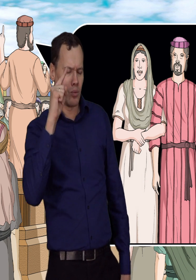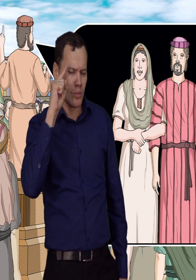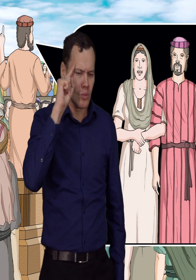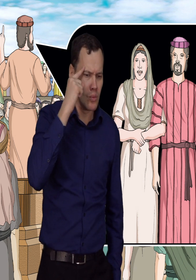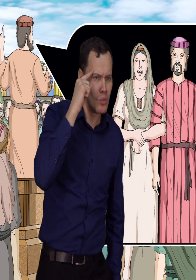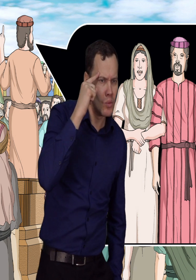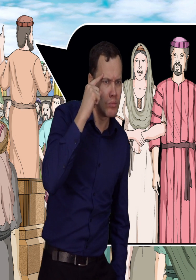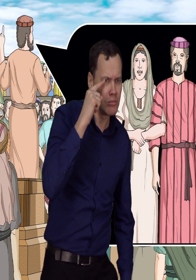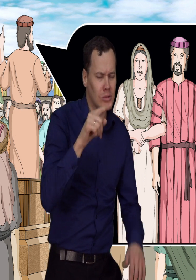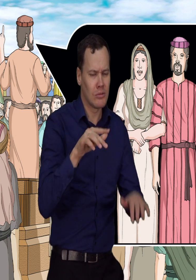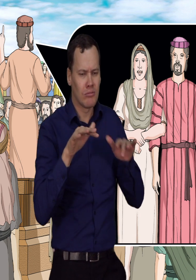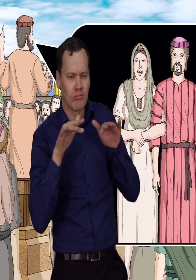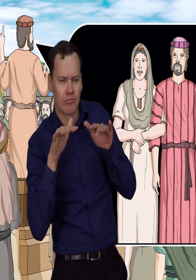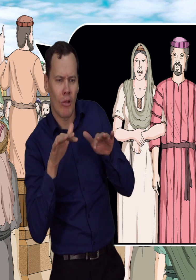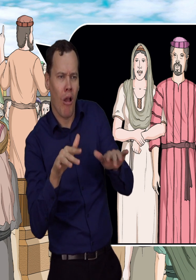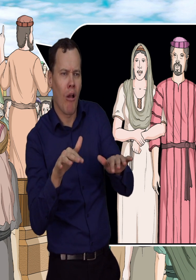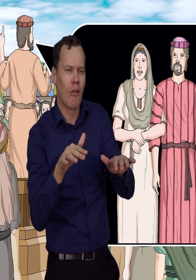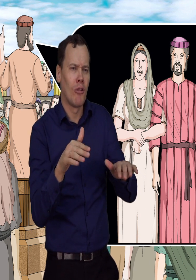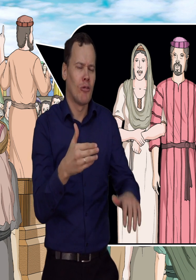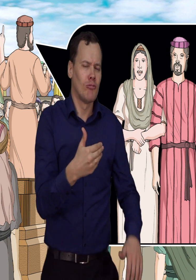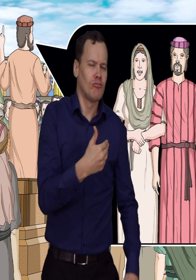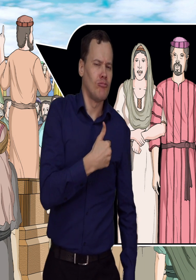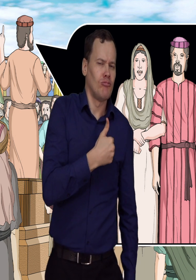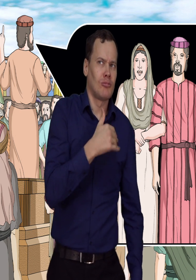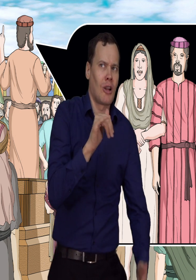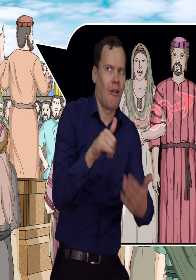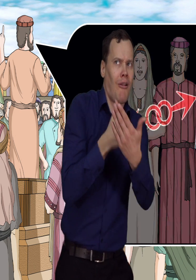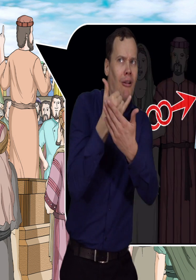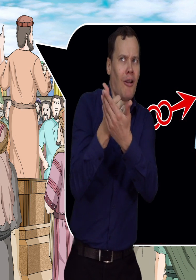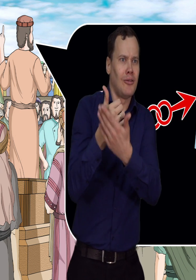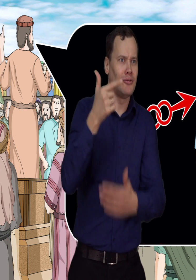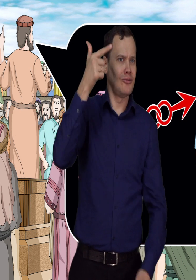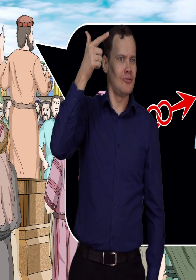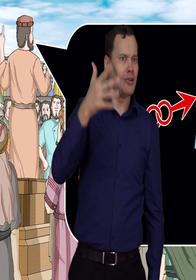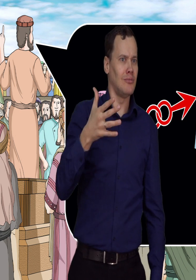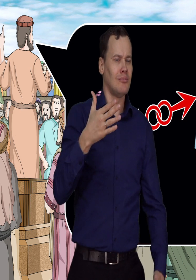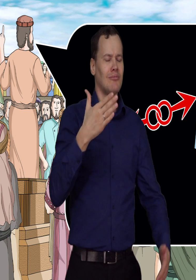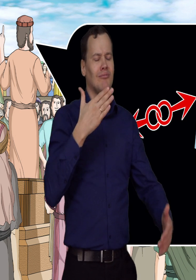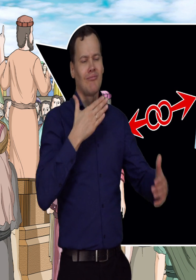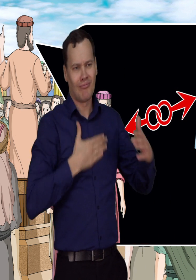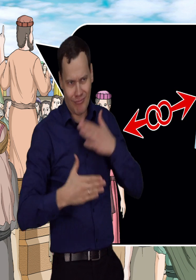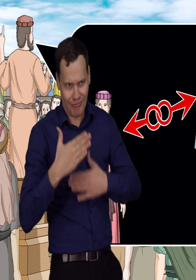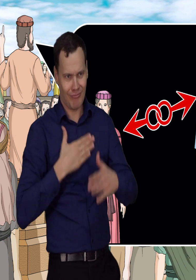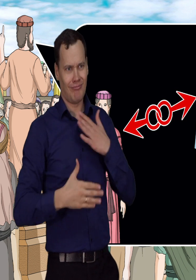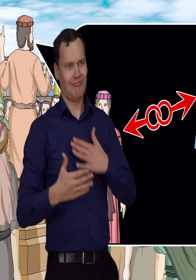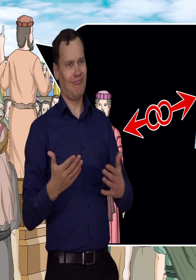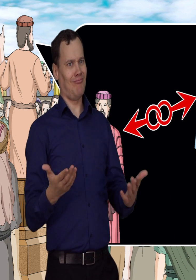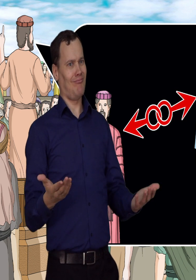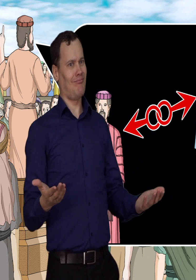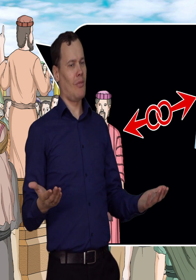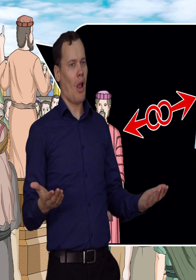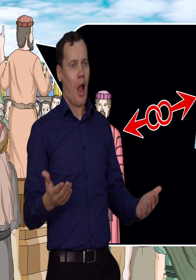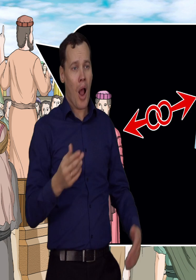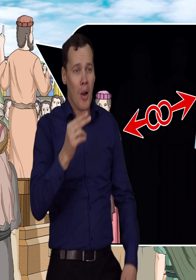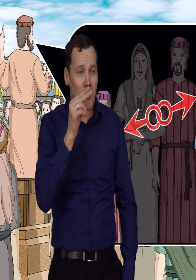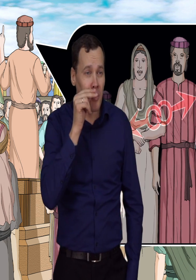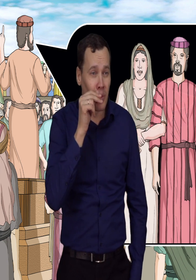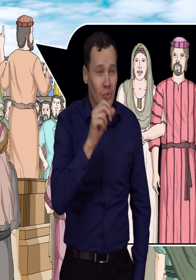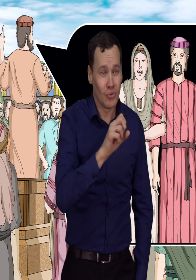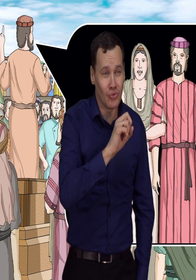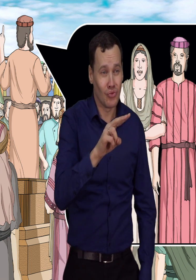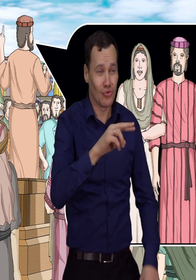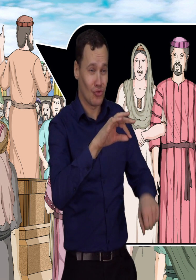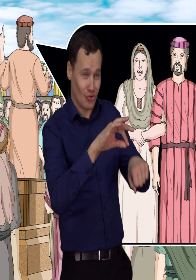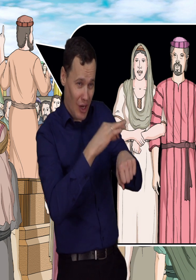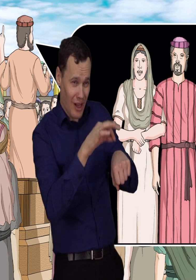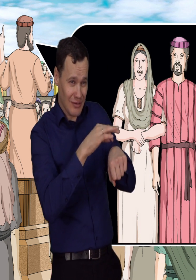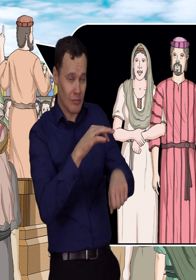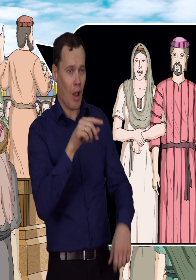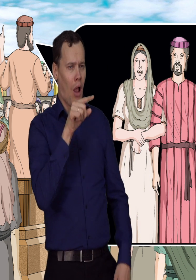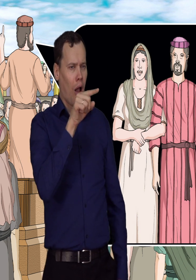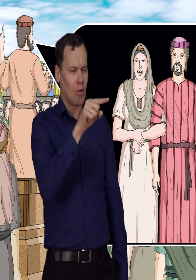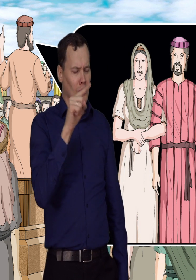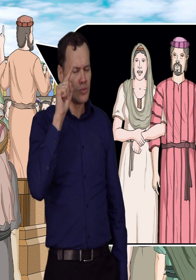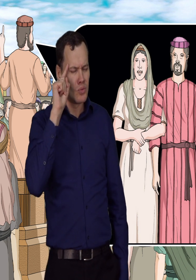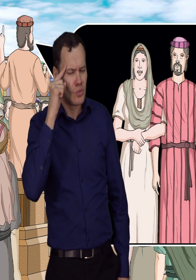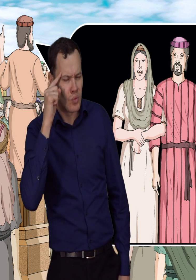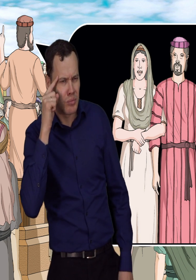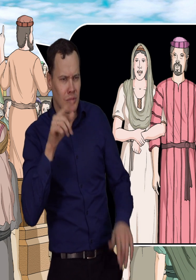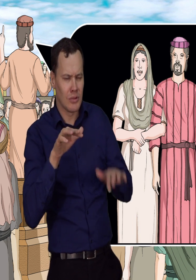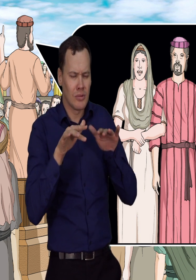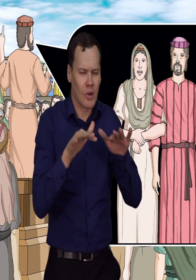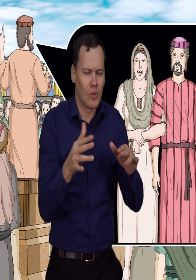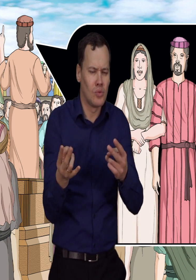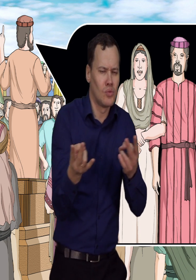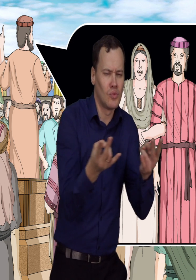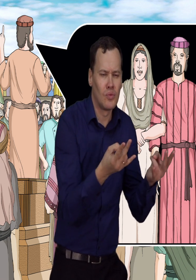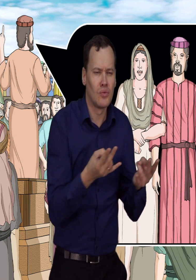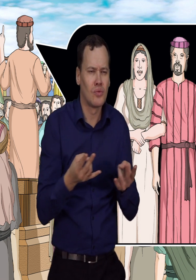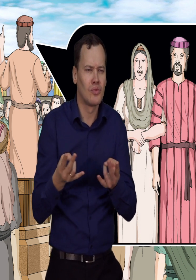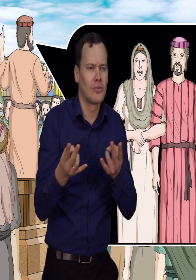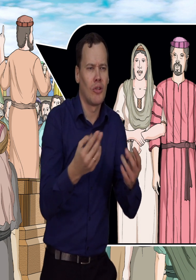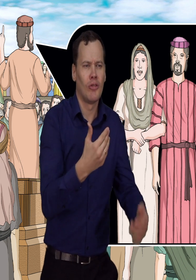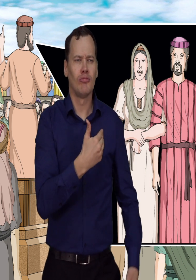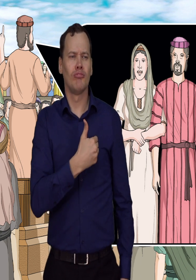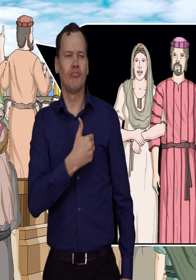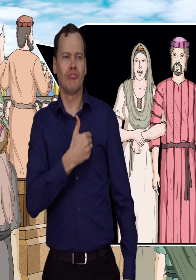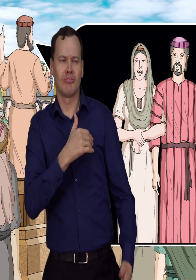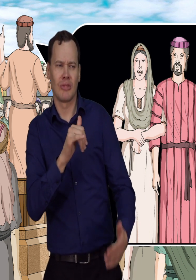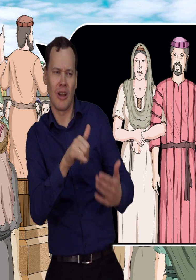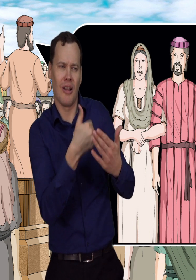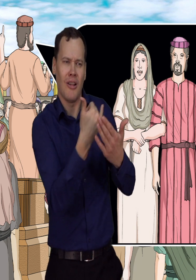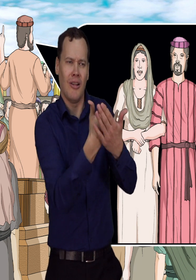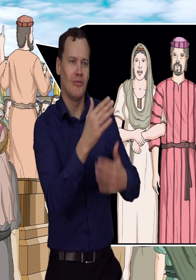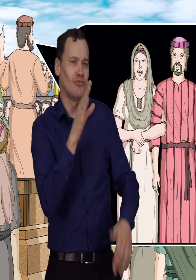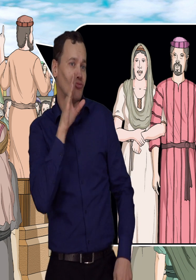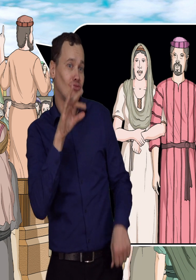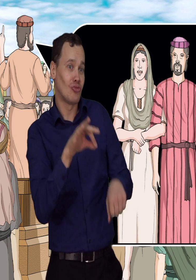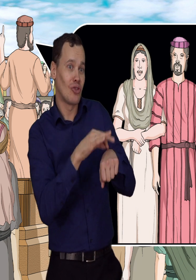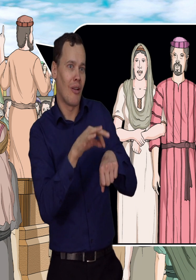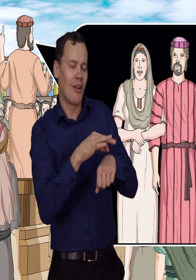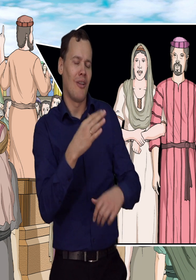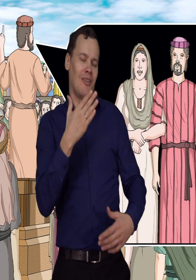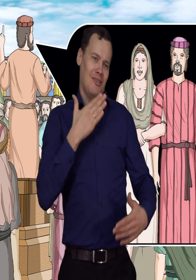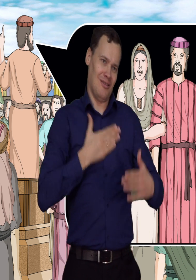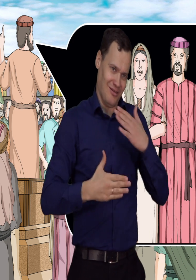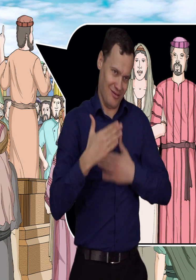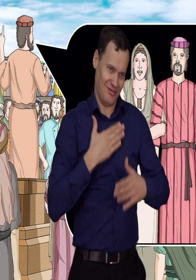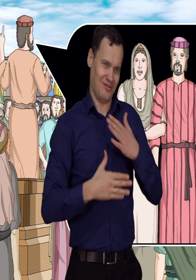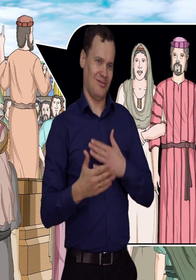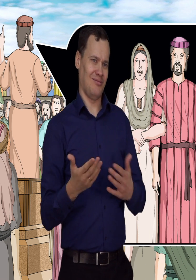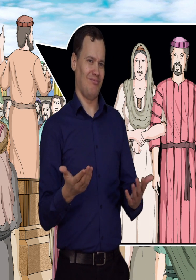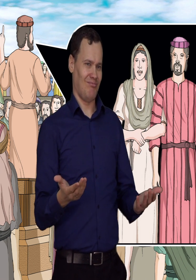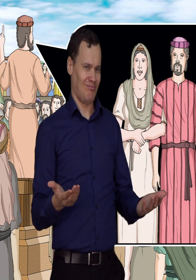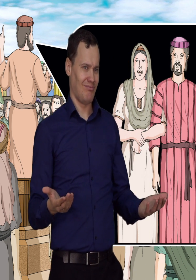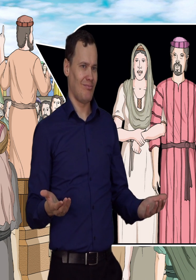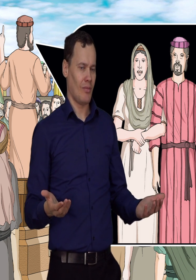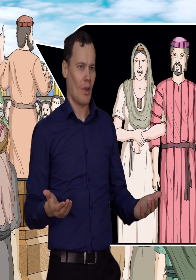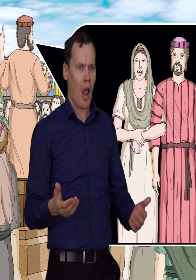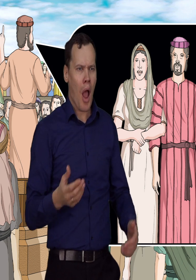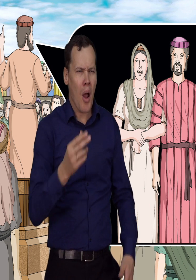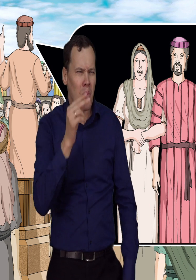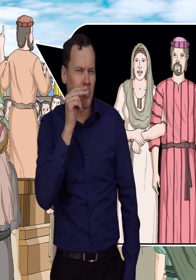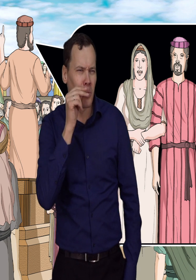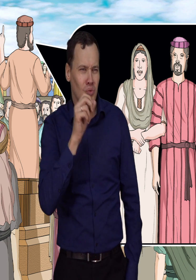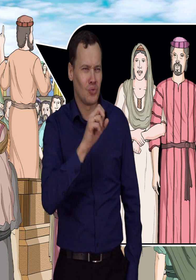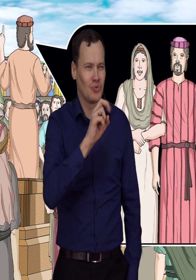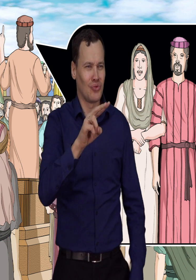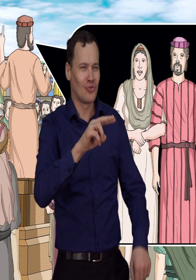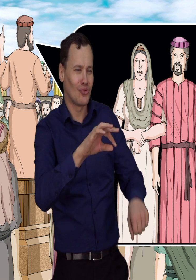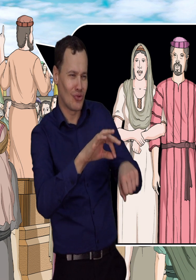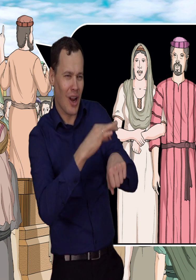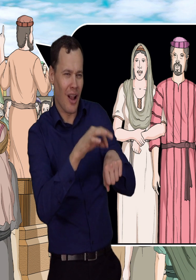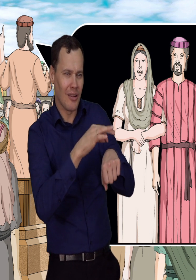they should get married.